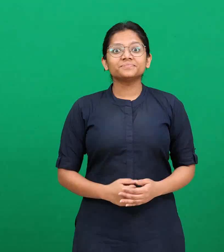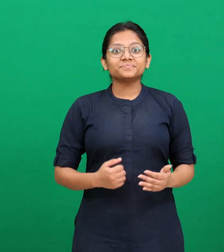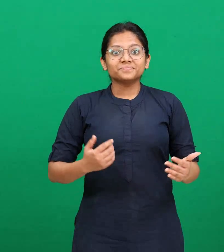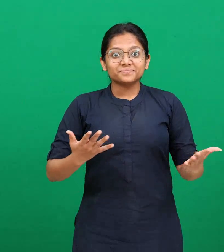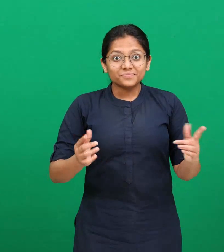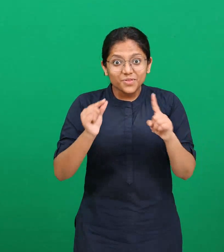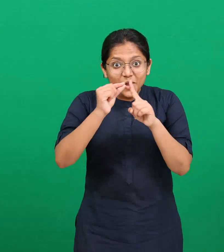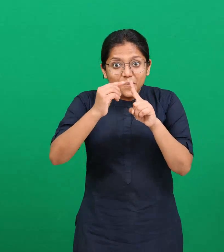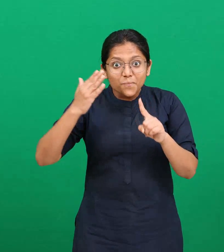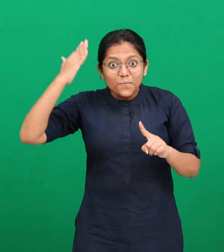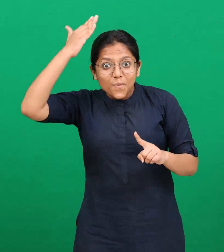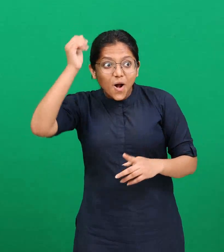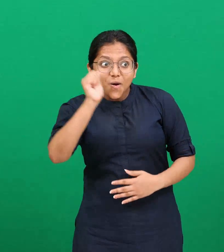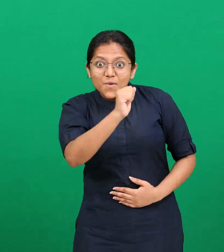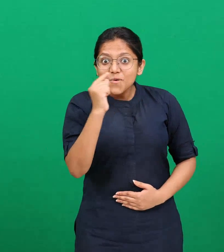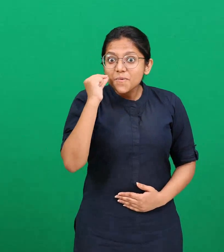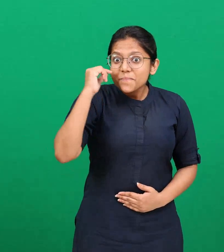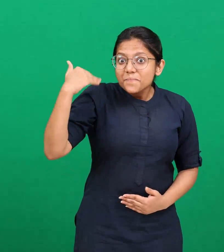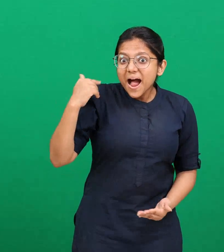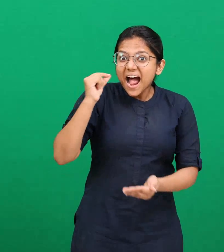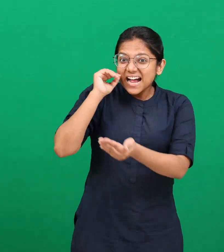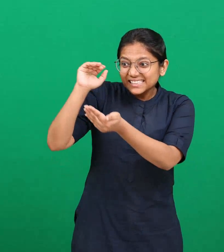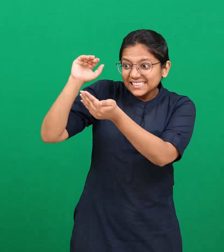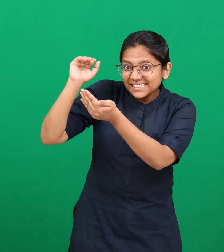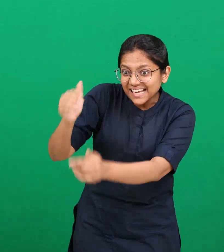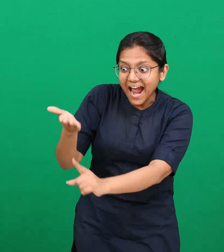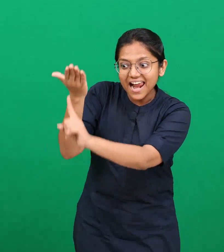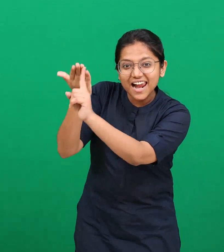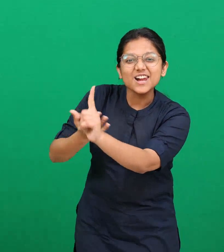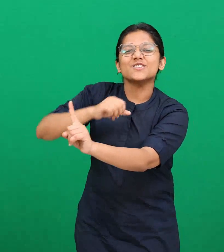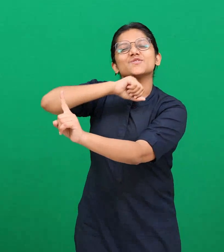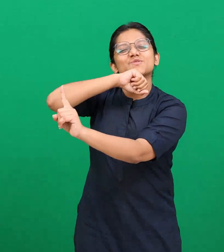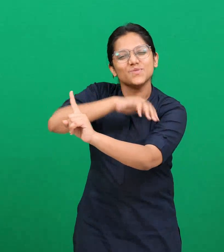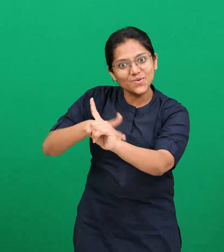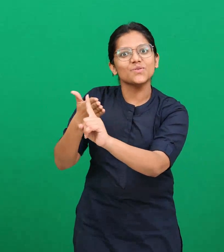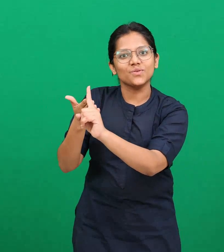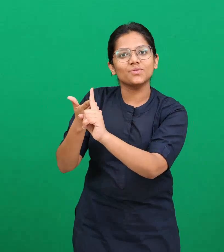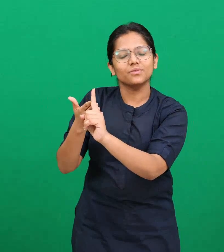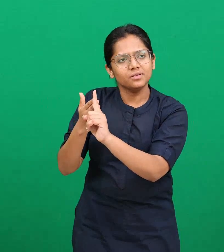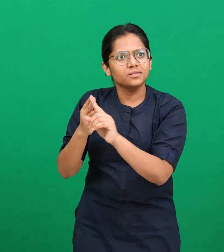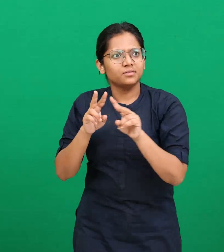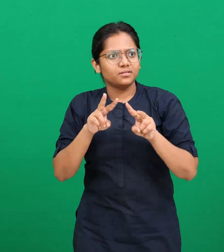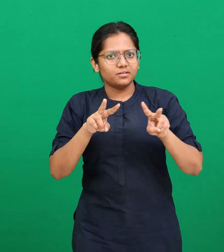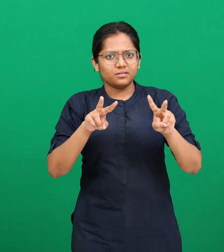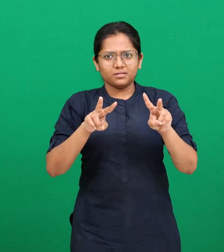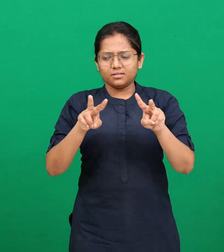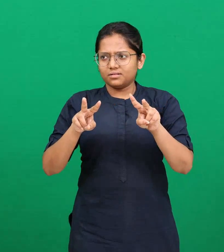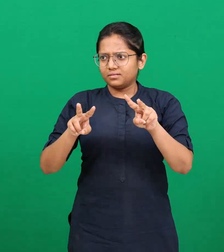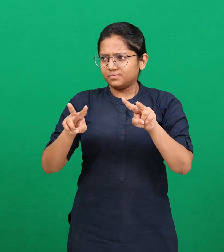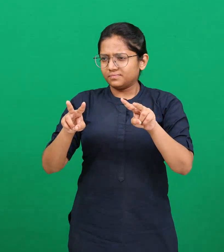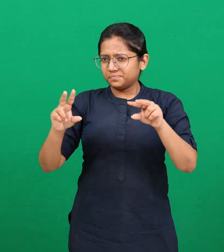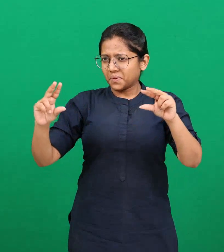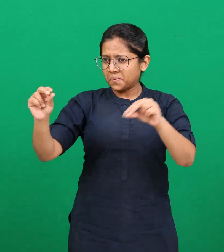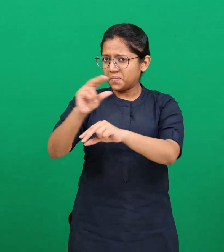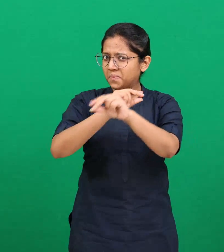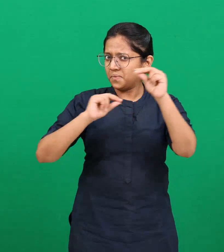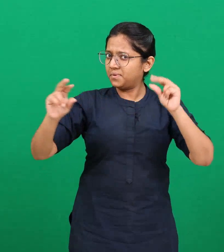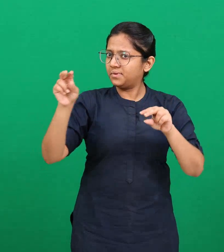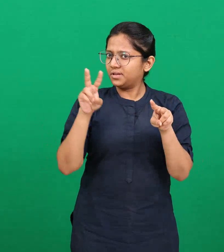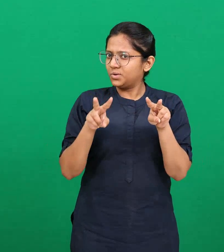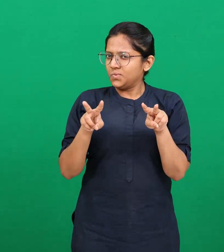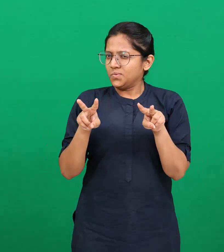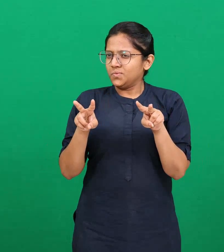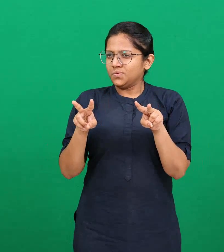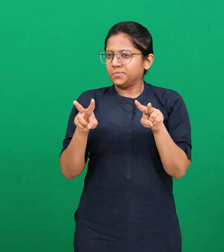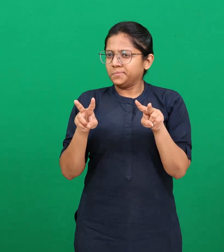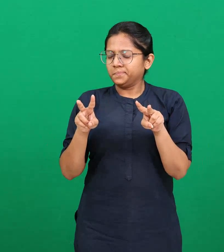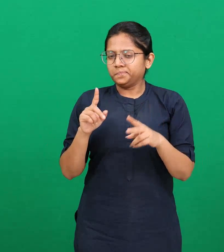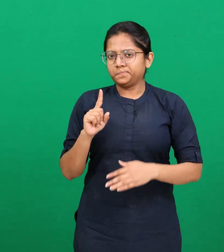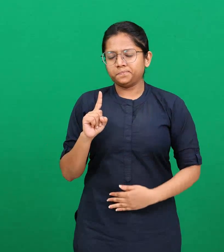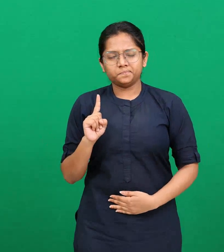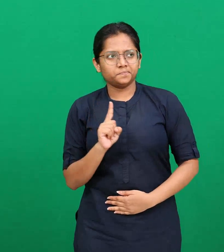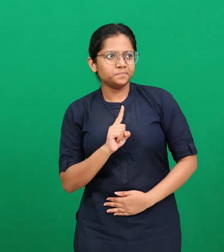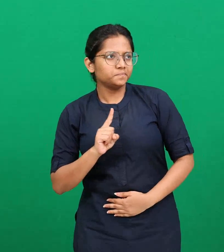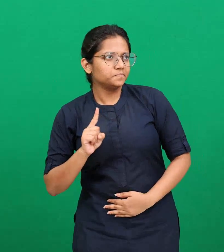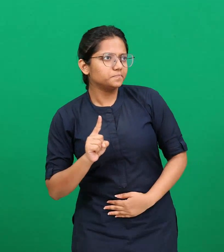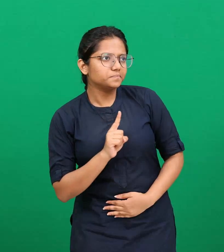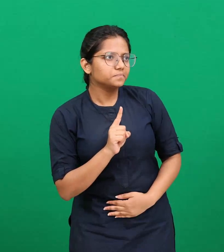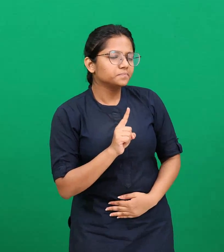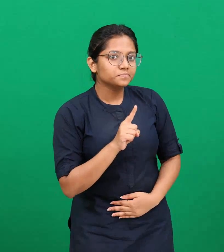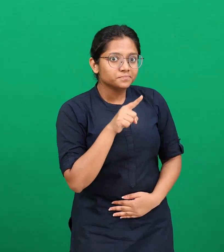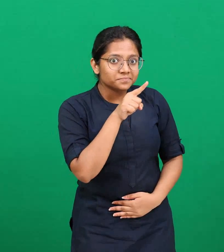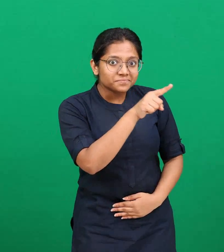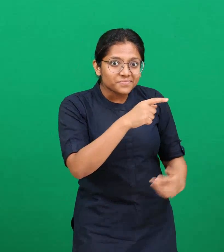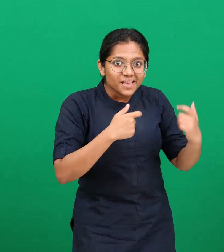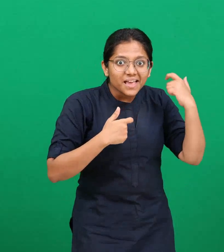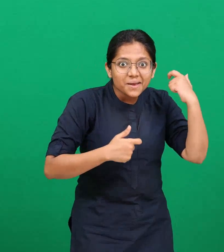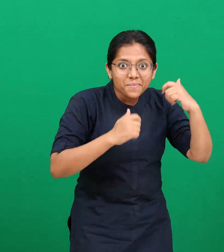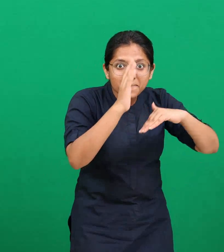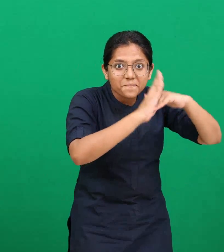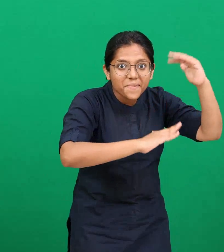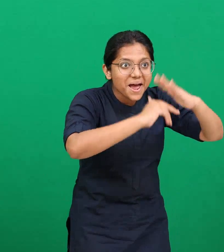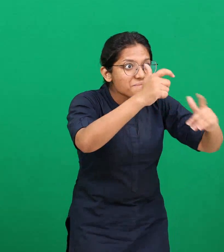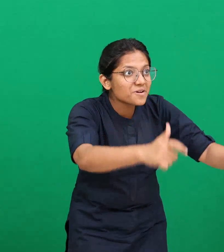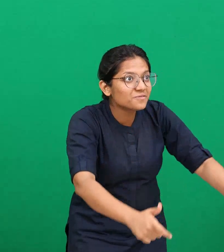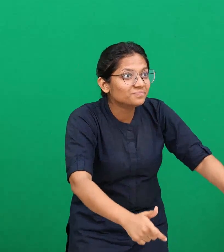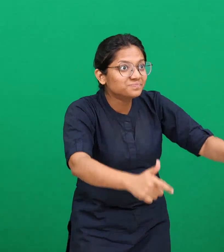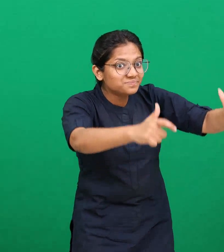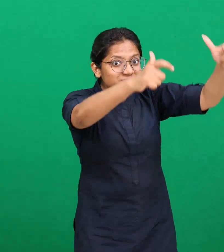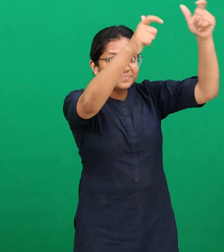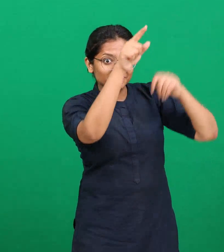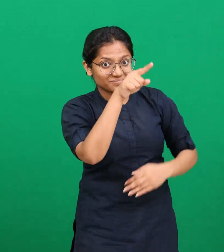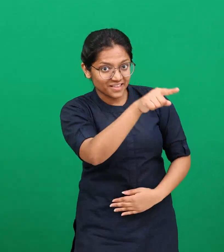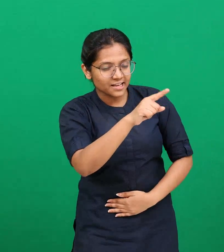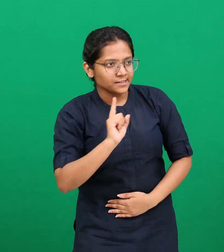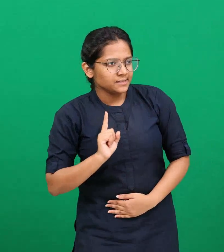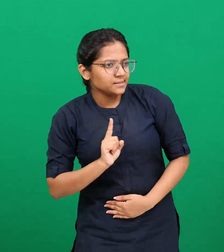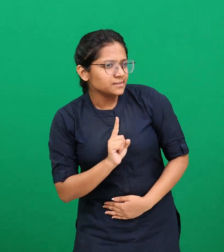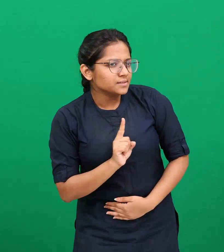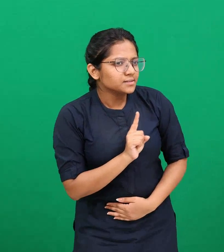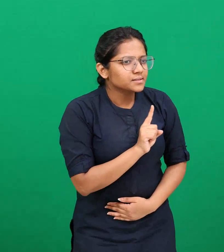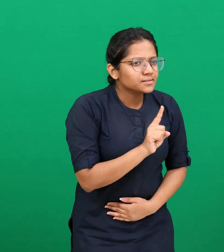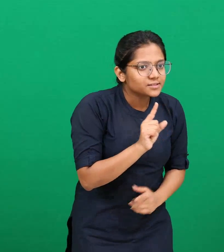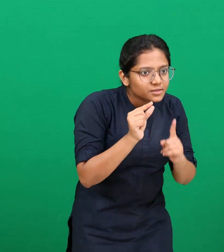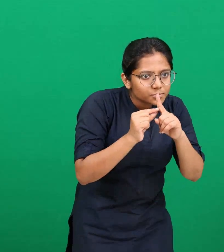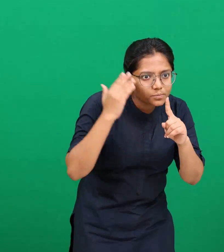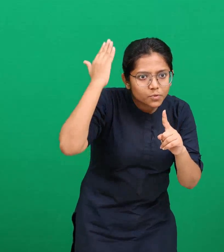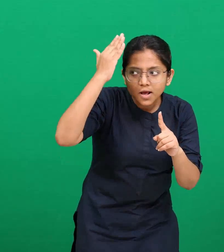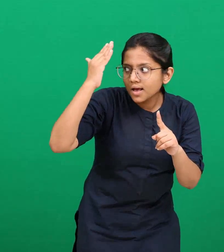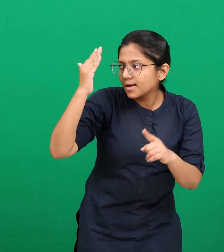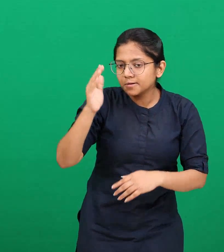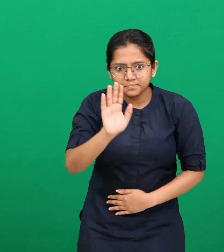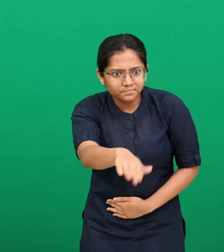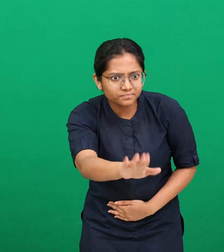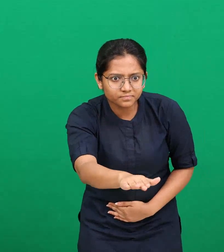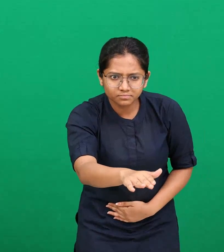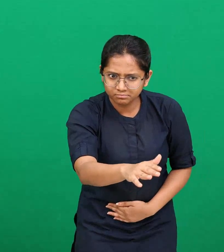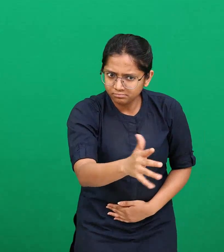But when the son of Paul's sister heard about the plot, he went into the barracks and told Paul.